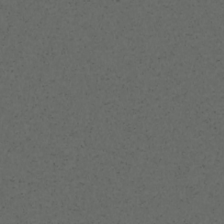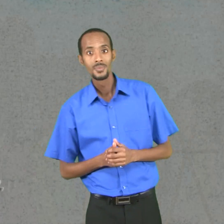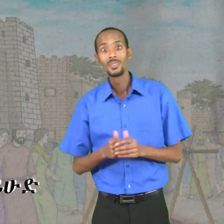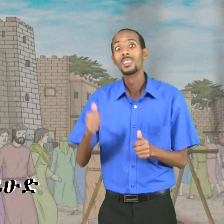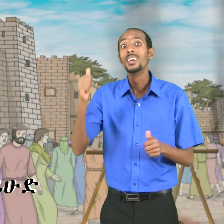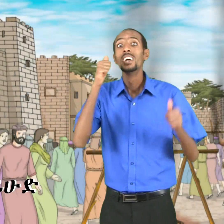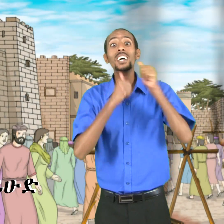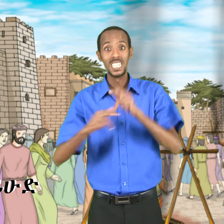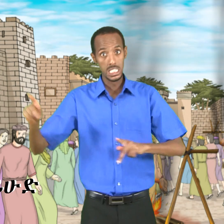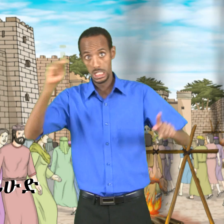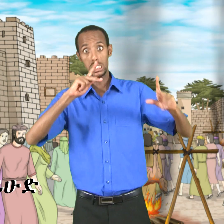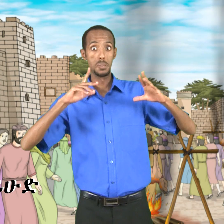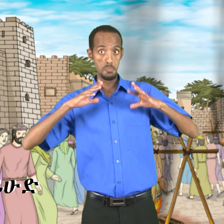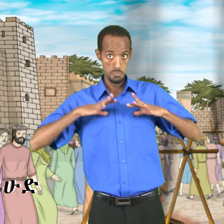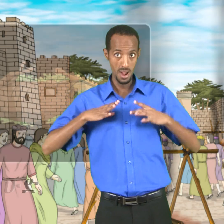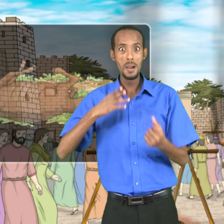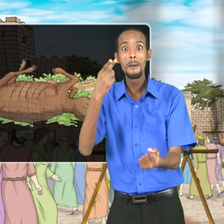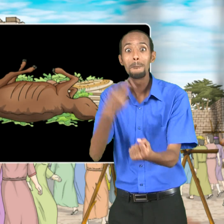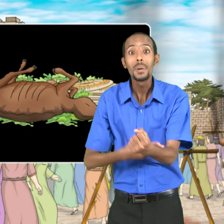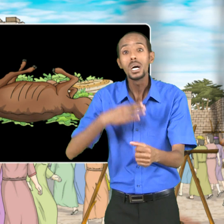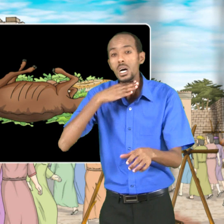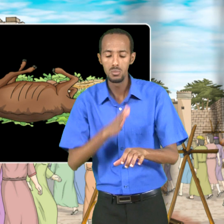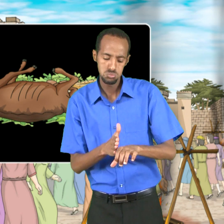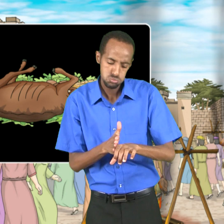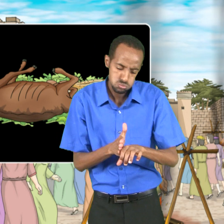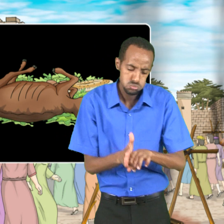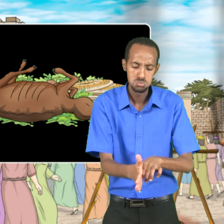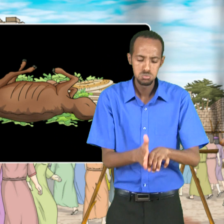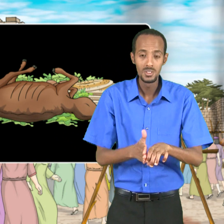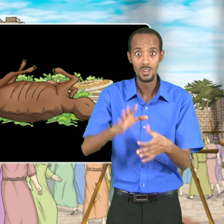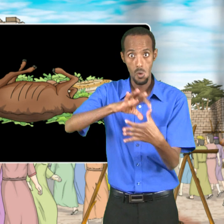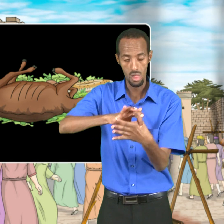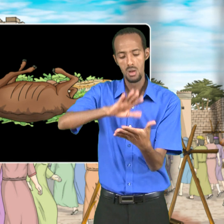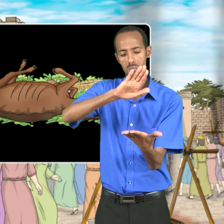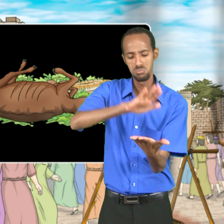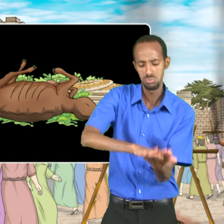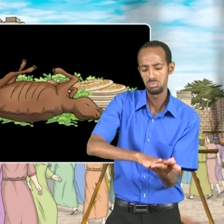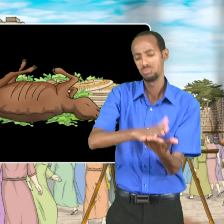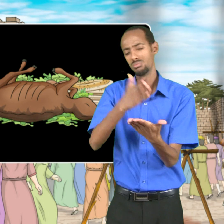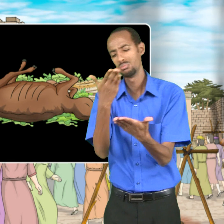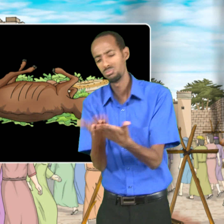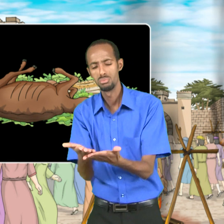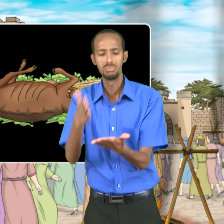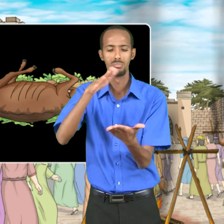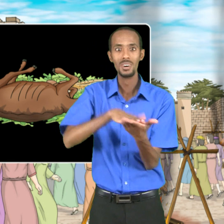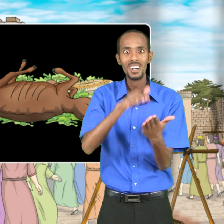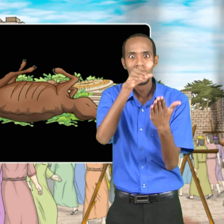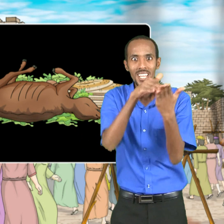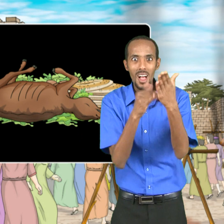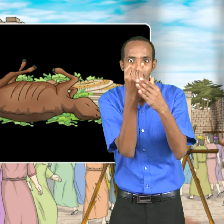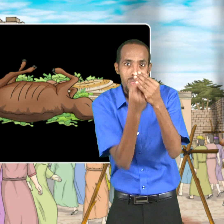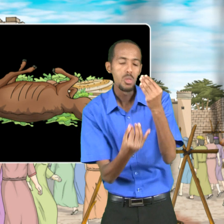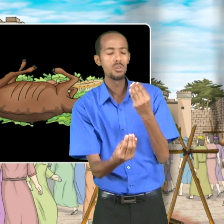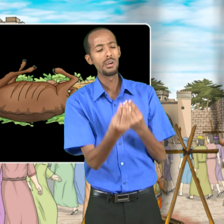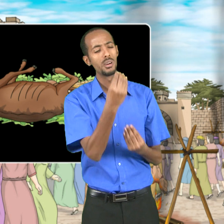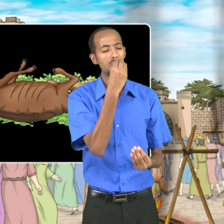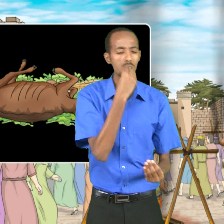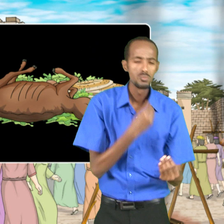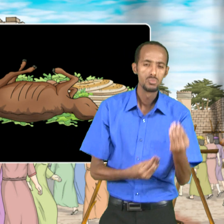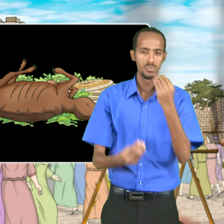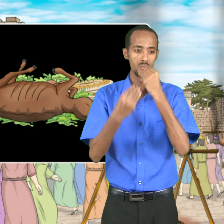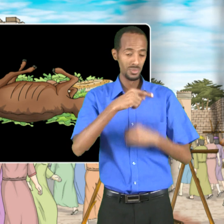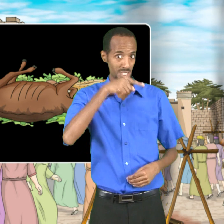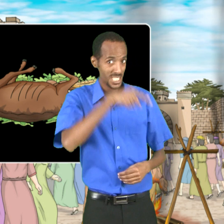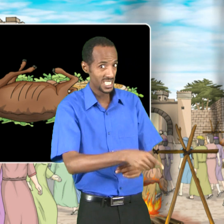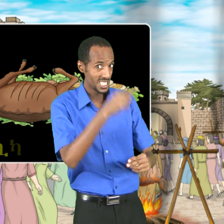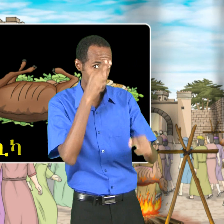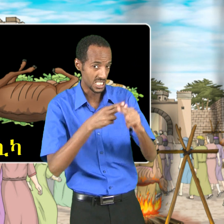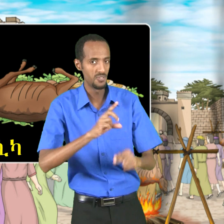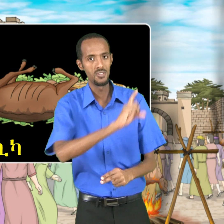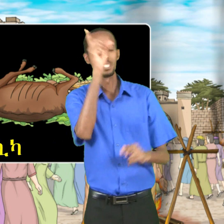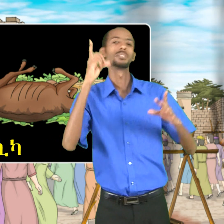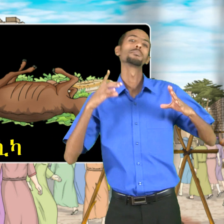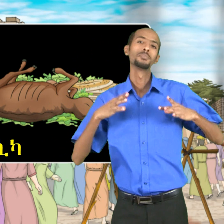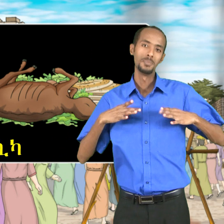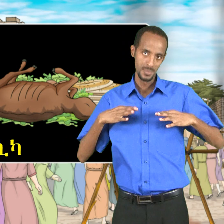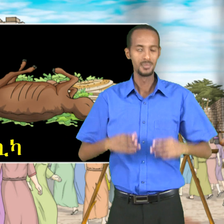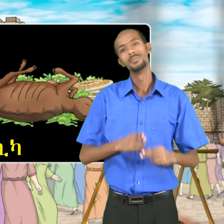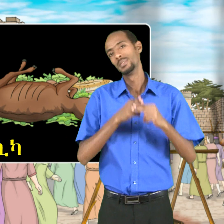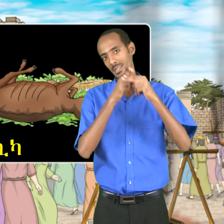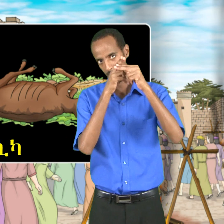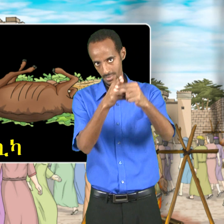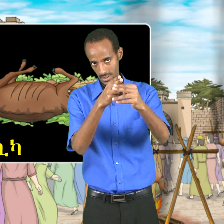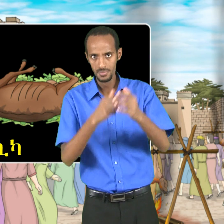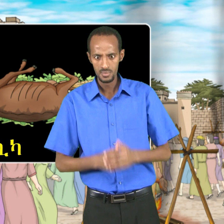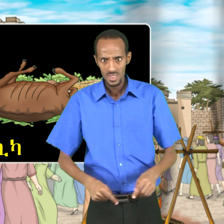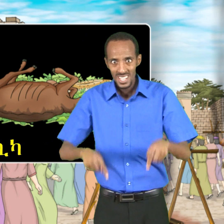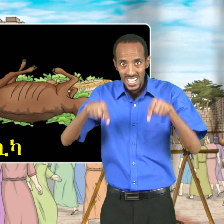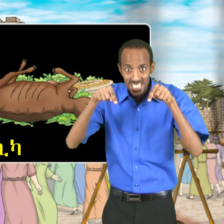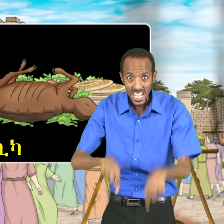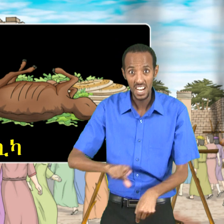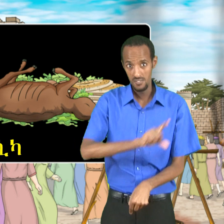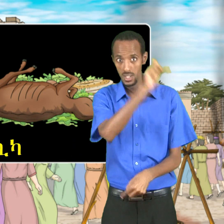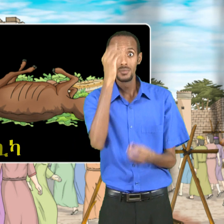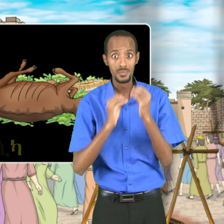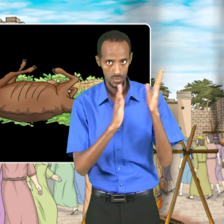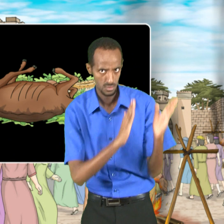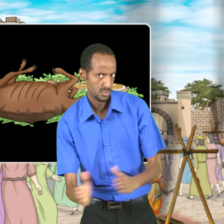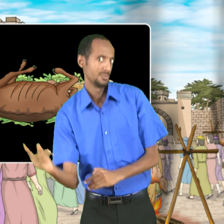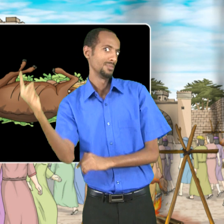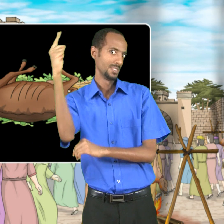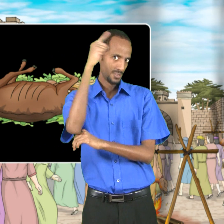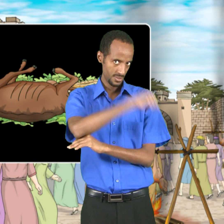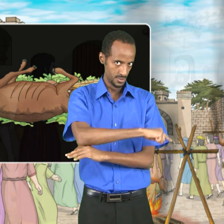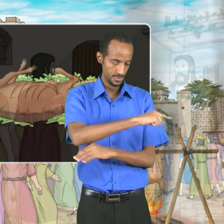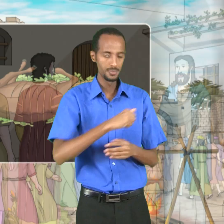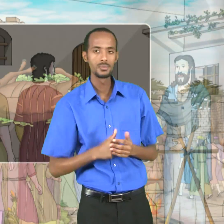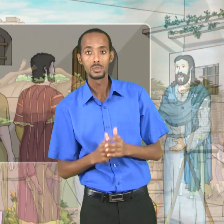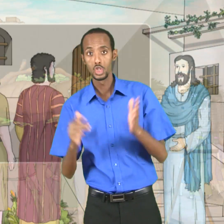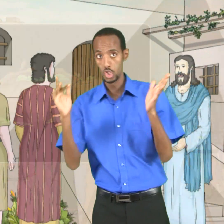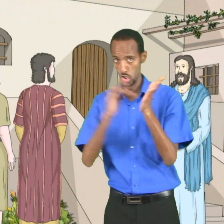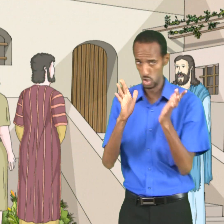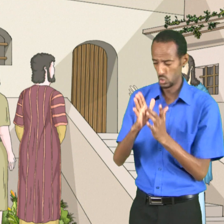And while they were eating, He said to them, “Truly I tell you, one of you will betray Me.” They were deeply grieved and began to ask Him one after another, “Surely not I, Lord?” Jesus answered, “The one who has dipped his hand into the bowl with Me will betray Me. The Son of Man will go just as it is written about Him, but woe to that man by whom He is betrayed. It would be better for him if he had not been born.” Then Judas, who would betray Him, said, “Surely not I, Rabbi?” Jesus answered, “You have said it yourself.” While they were eating, Jesus took bread, spoke a blessing and broke it, and gave it to the disciples, saying, “Take and eat; this is My body.” Then He took the cup, gave thanks, and gave it to them, saying, “Drink from it, all of you. This is My blood of the covenant, which is poured out for many for the forgiveness of sins. I tell you, I will not drink of this fruit of the vine from now on until that day when I drink it anew with you in My Father’s kingdom.” And when they had sung a hymn, they went out to the Mount of Olives. Then Jesus said to them, “This very night you will all fall away on account of Me. For it is written: ‘I will strike the Shepherd, and the sheep of the flock will be scattered.’ But after I have risen, I will go ahead of you into Galilee.” Peter said to Him, “Even if all fall away on account of You, I never will.” “Truly I tell you,” Jesus declared, “this very night, before the rooster crows, you will deny Me three times.” Peter replied, “Even if I have to die with You, I will never deny You.” And all the other disciples said the same thing. At that time Jesus went with His disciples to a place called Gethsemane, and He told them, “Sit here while I go over there and pray.” Then came the day of Unleavened Bread on which the Passover lamb was to be sacrificed.